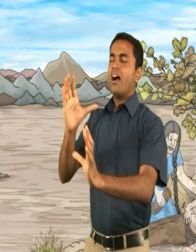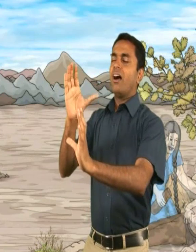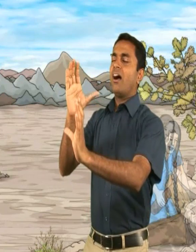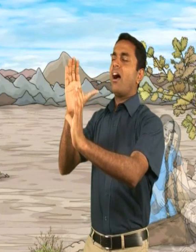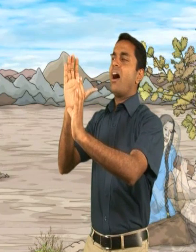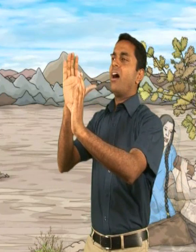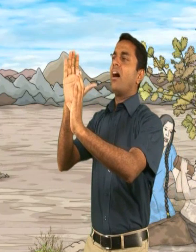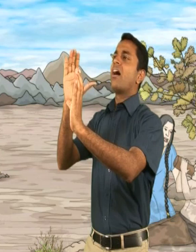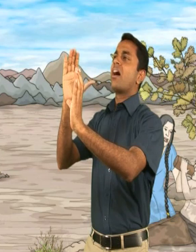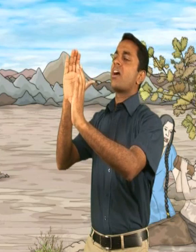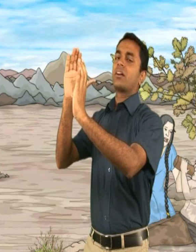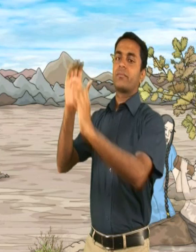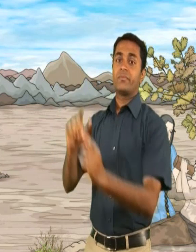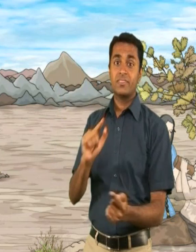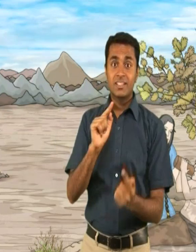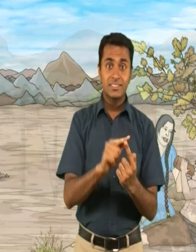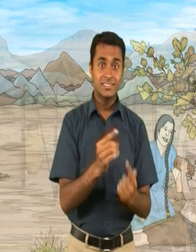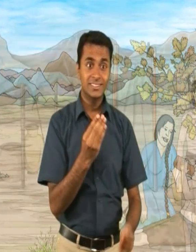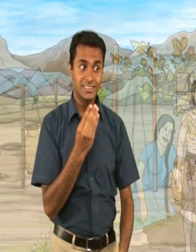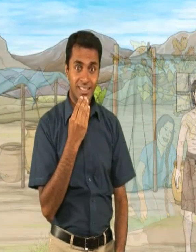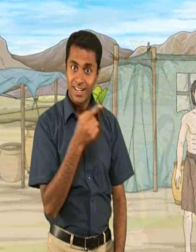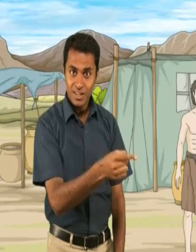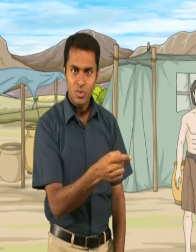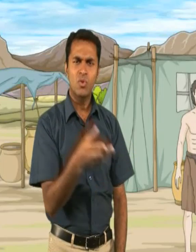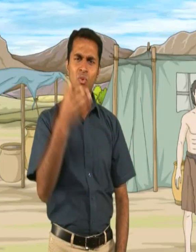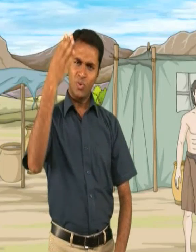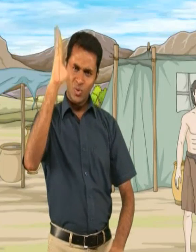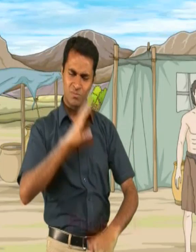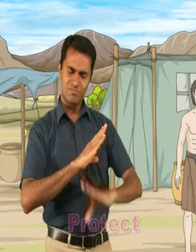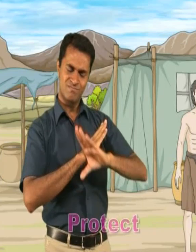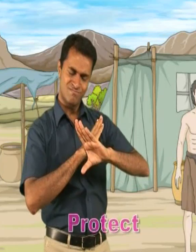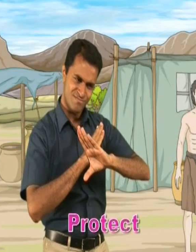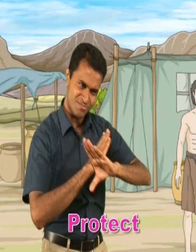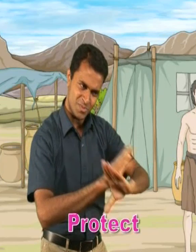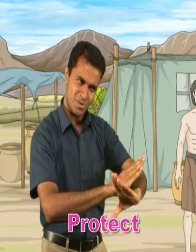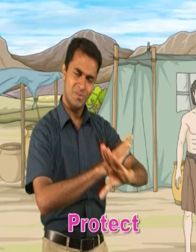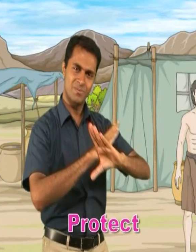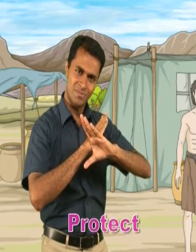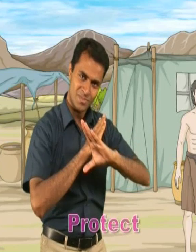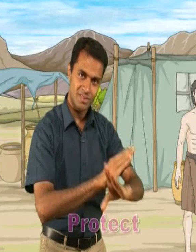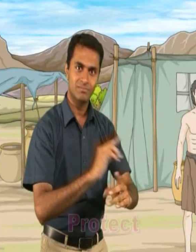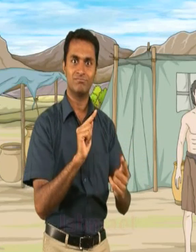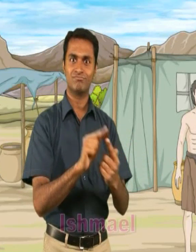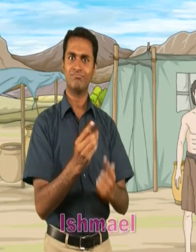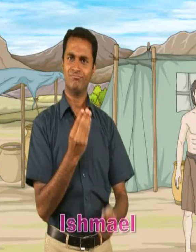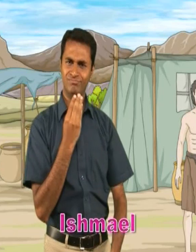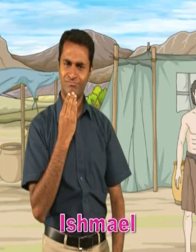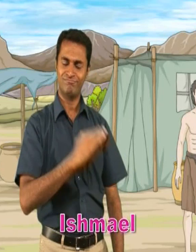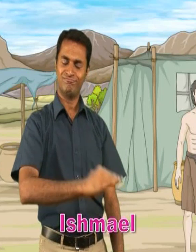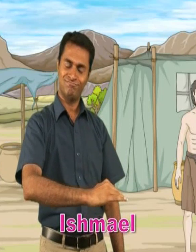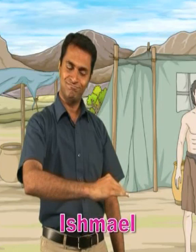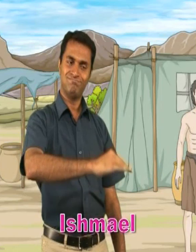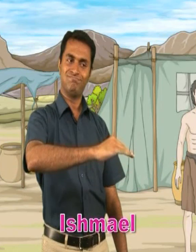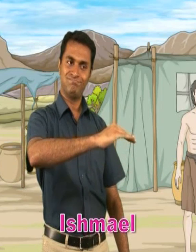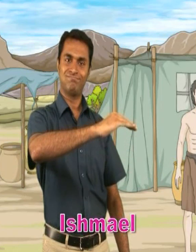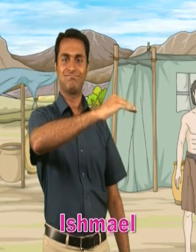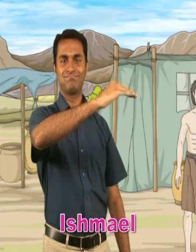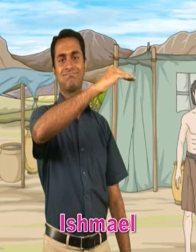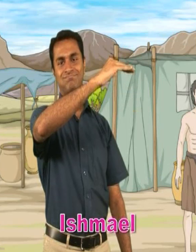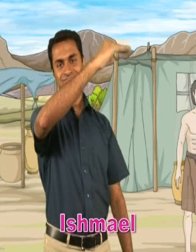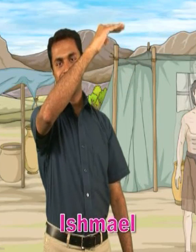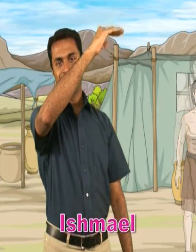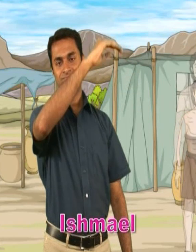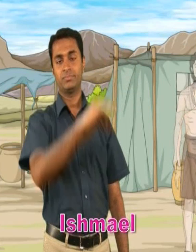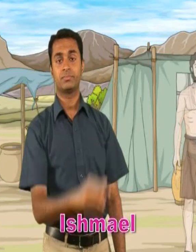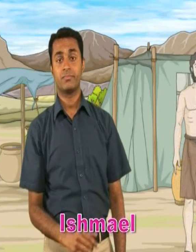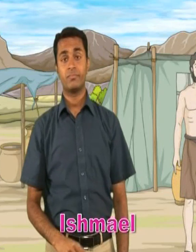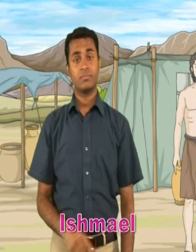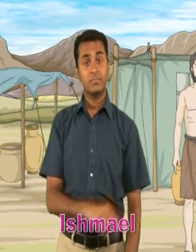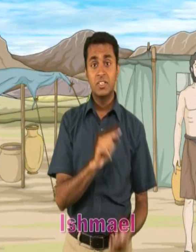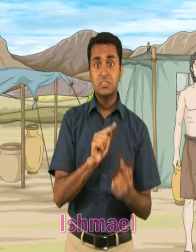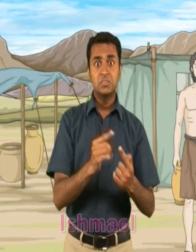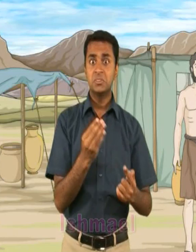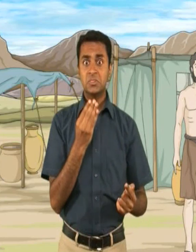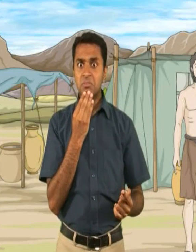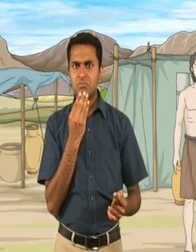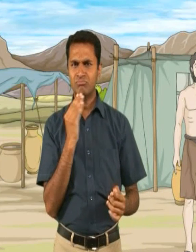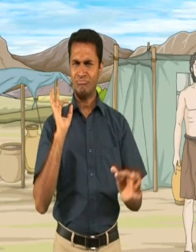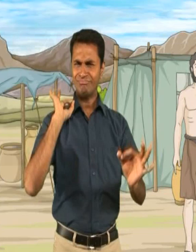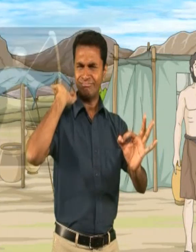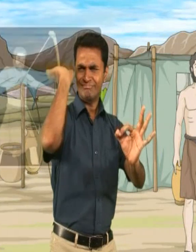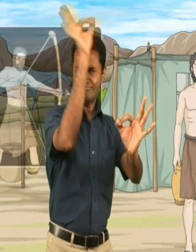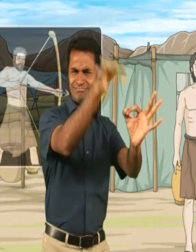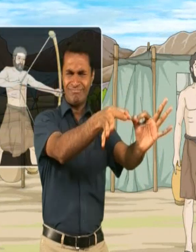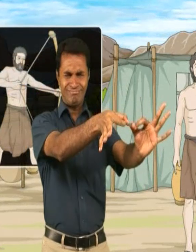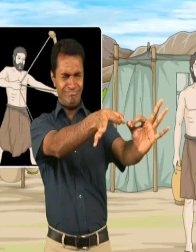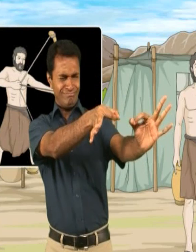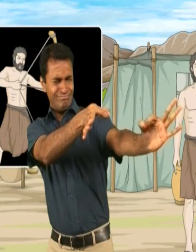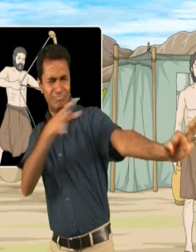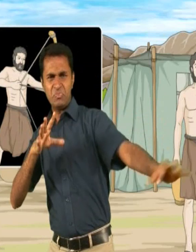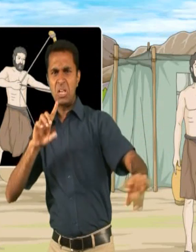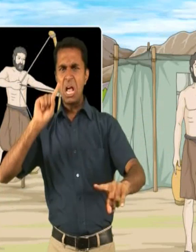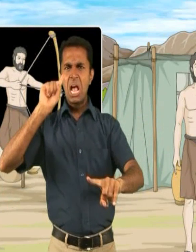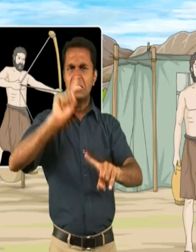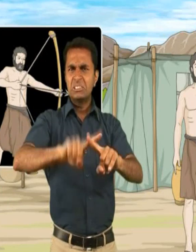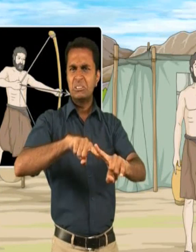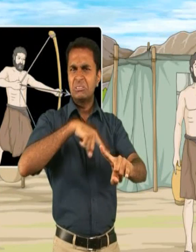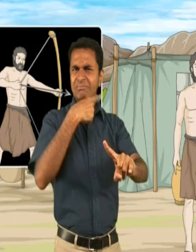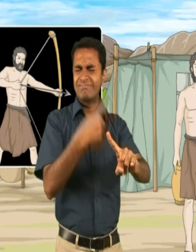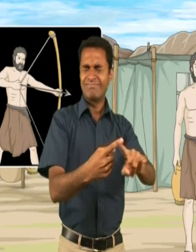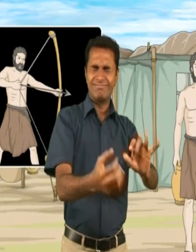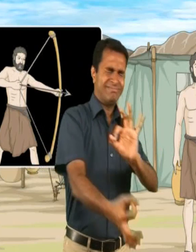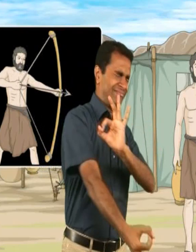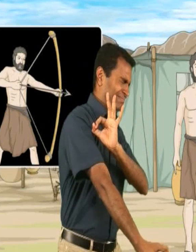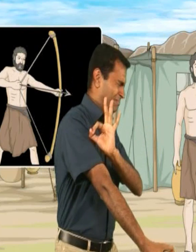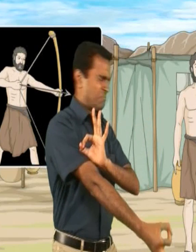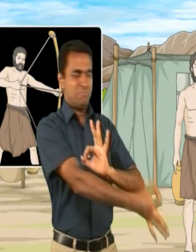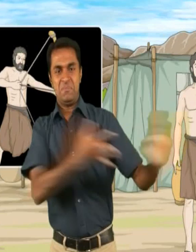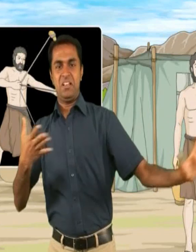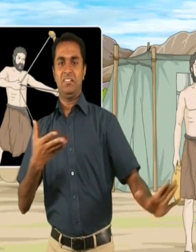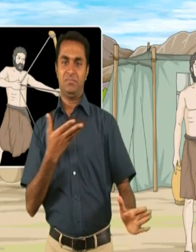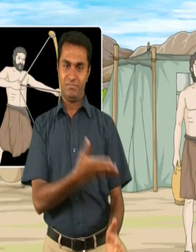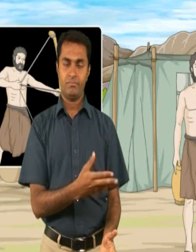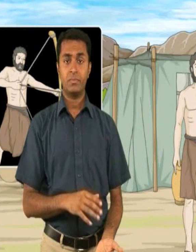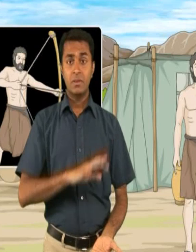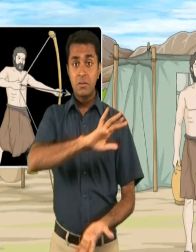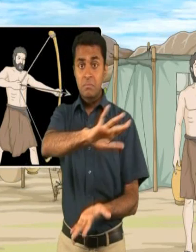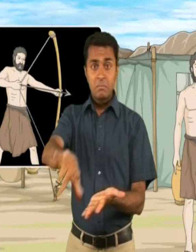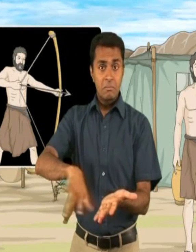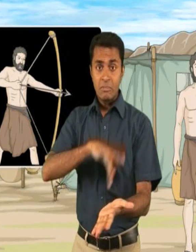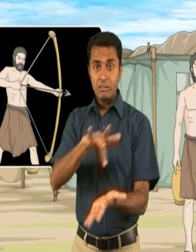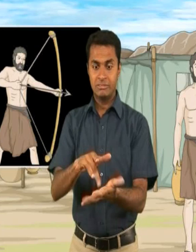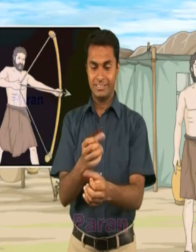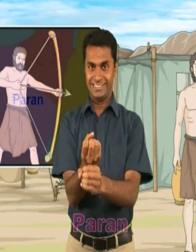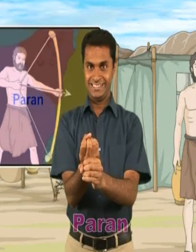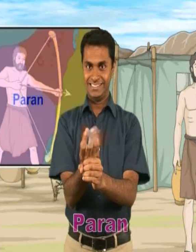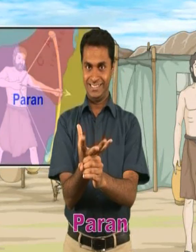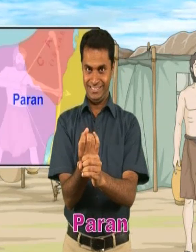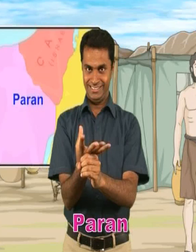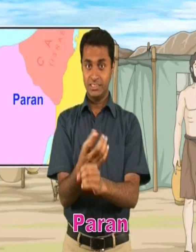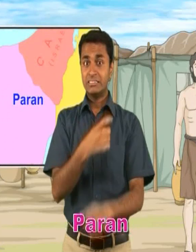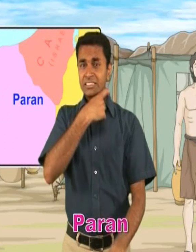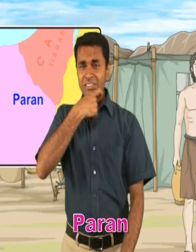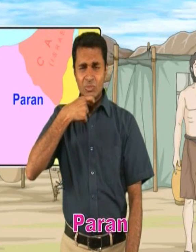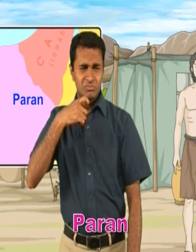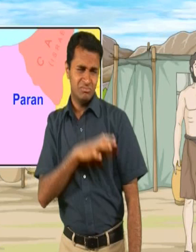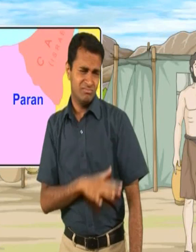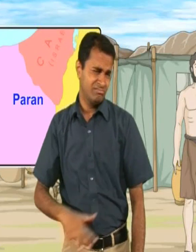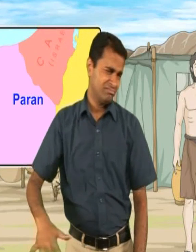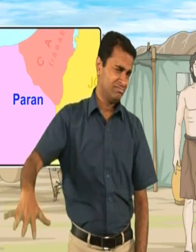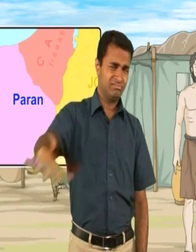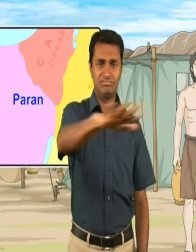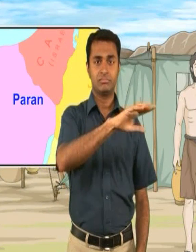And God was with the boy, and he grew up and settled in the wilderness and became a great archer.